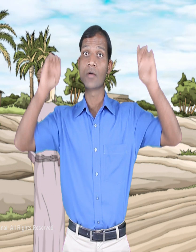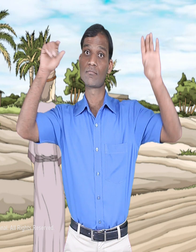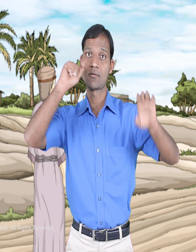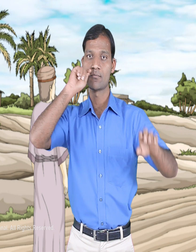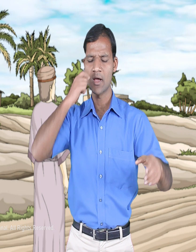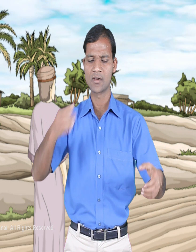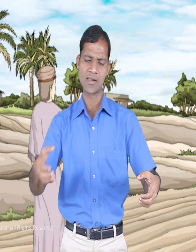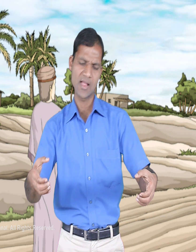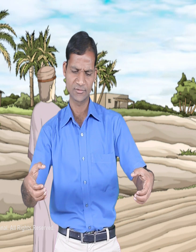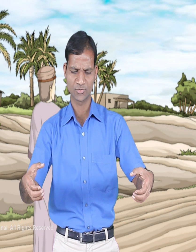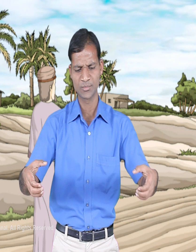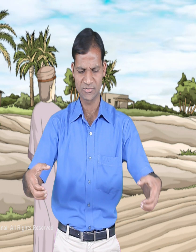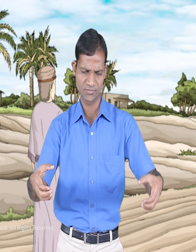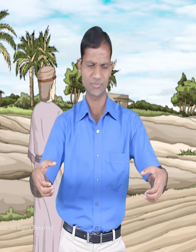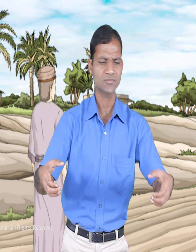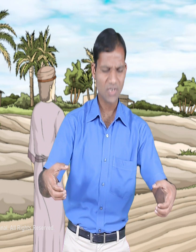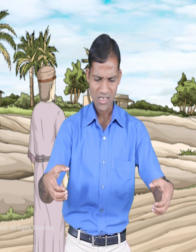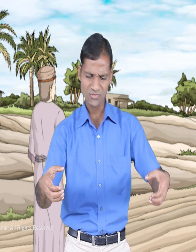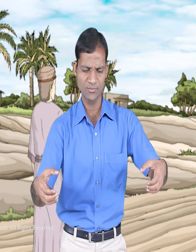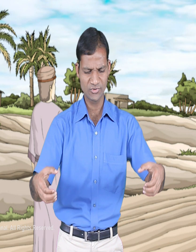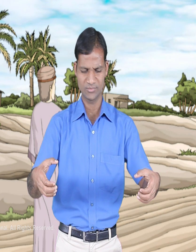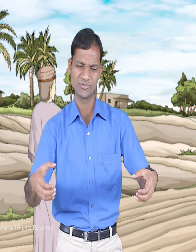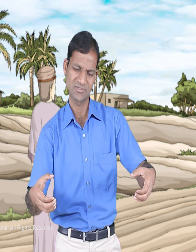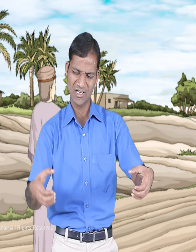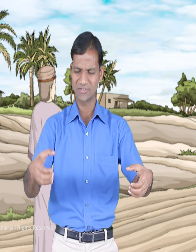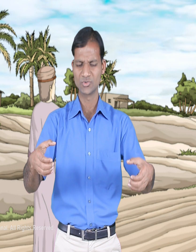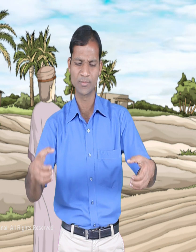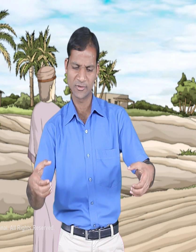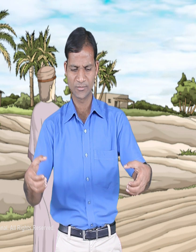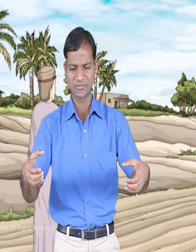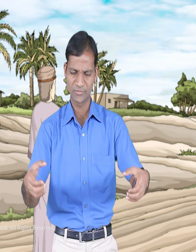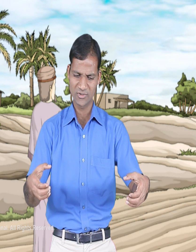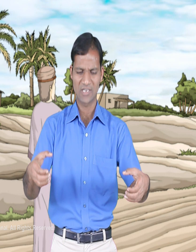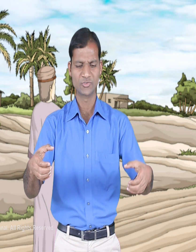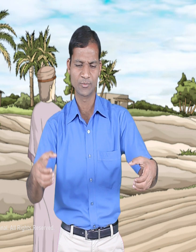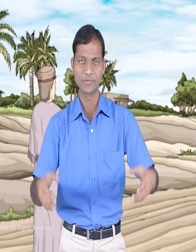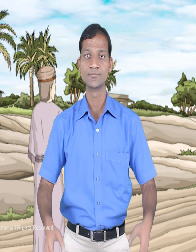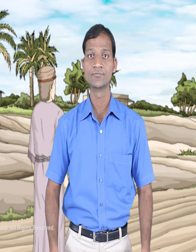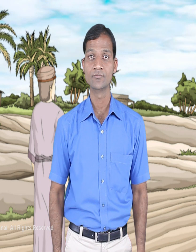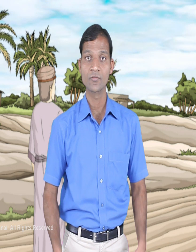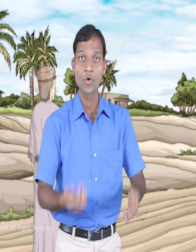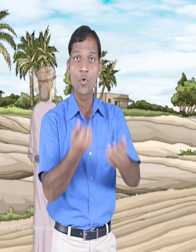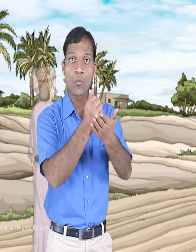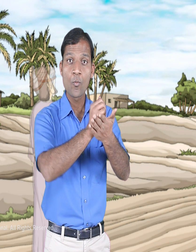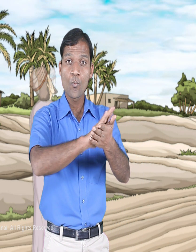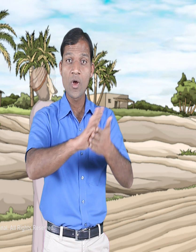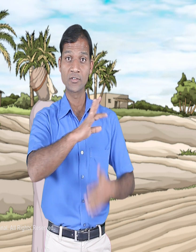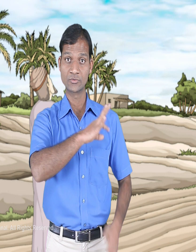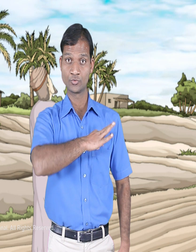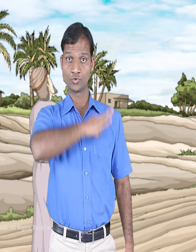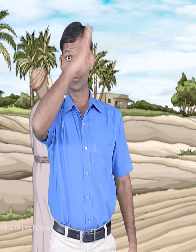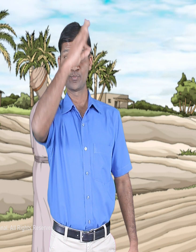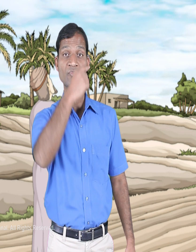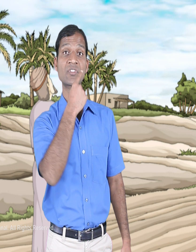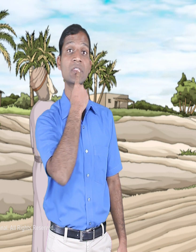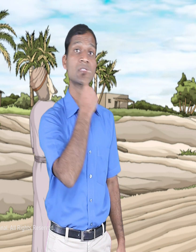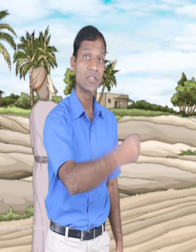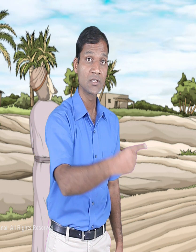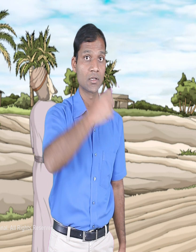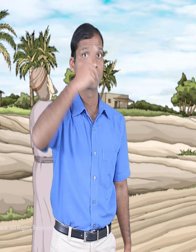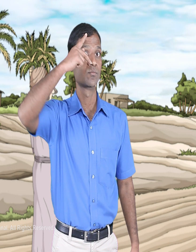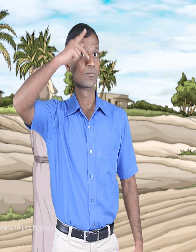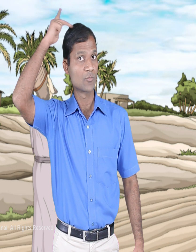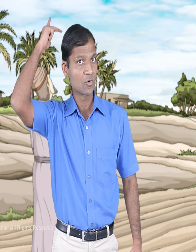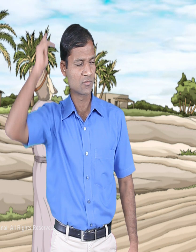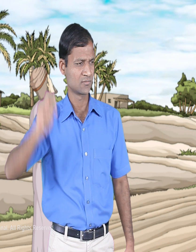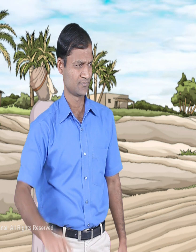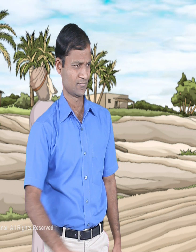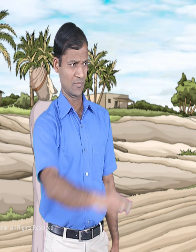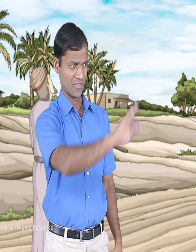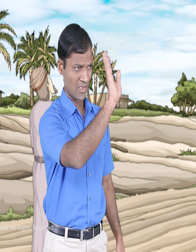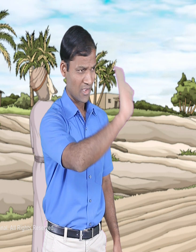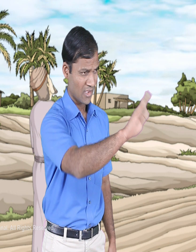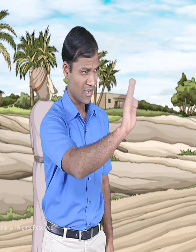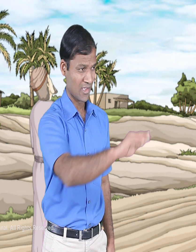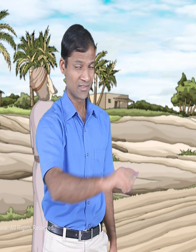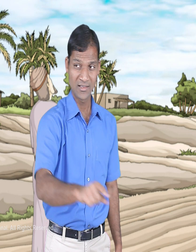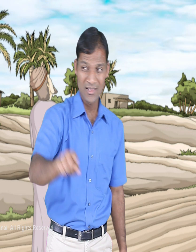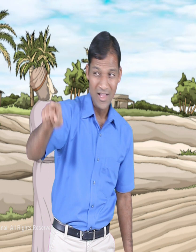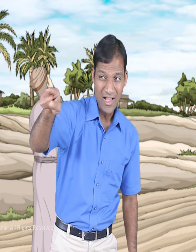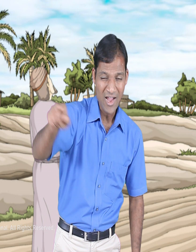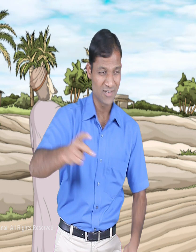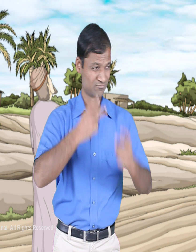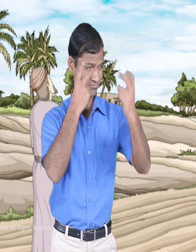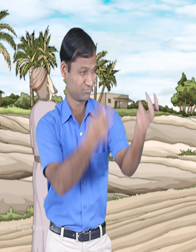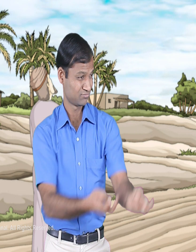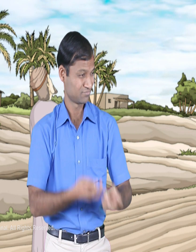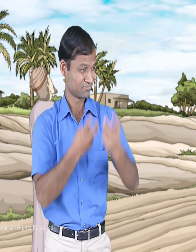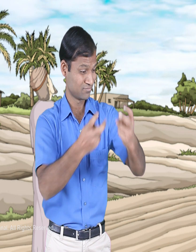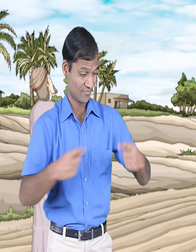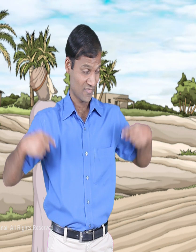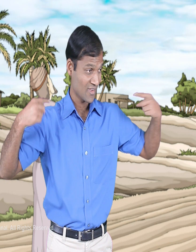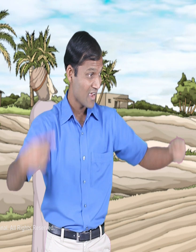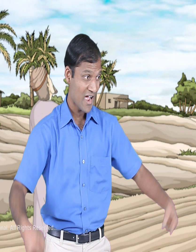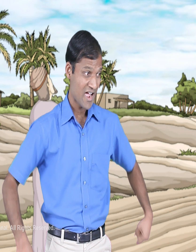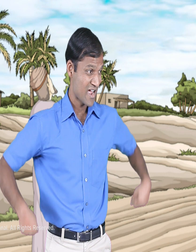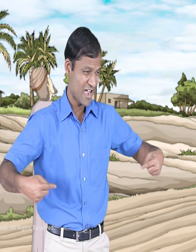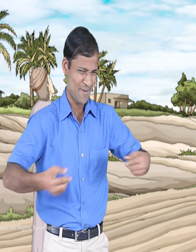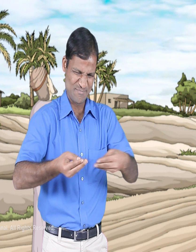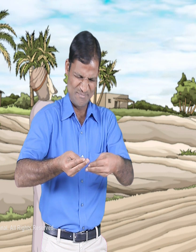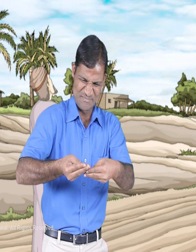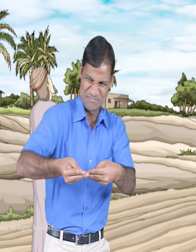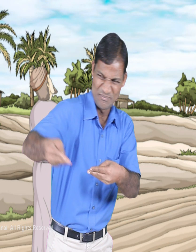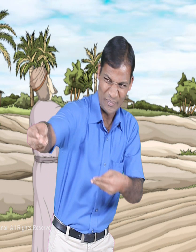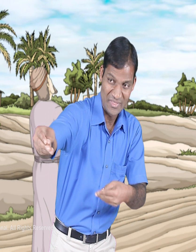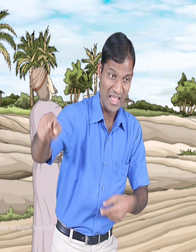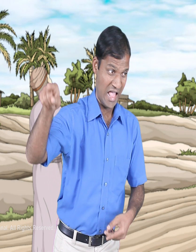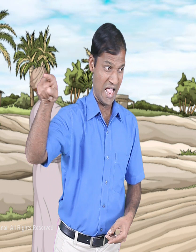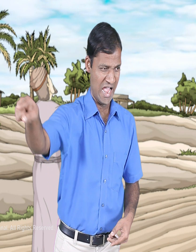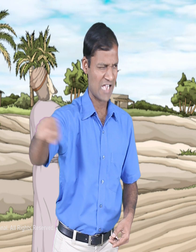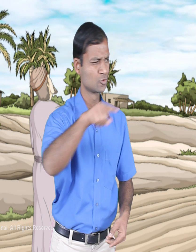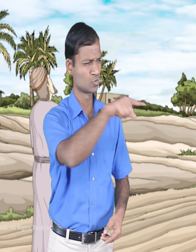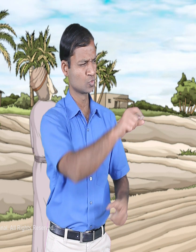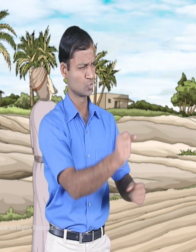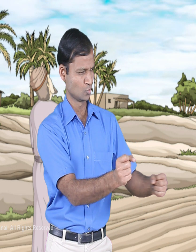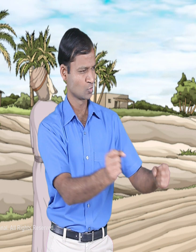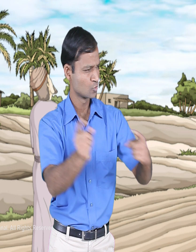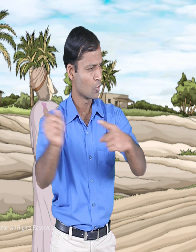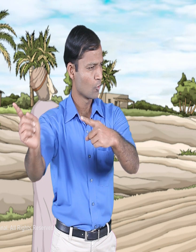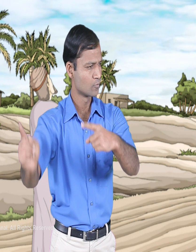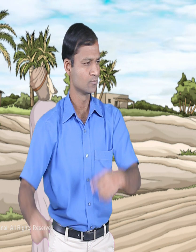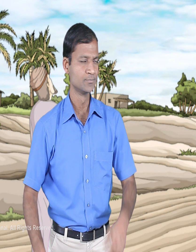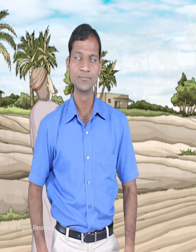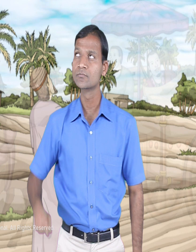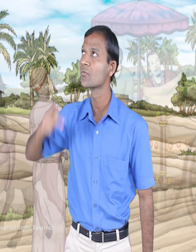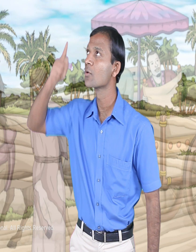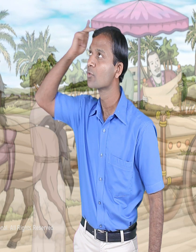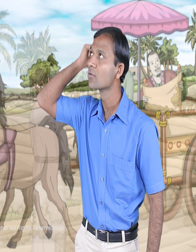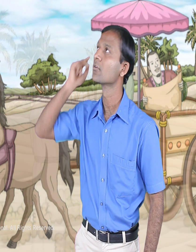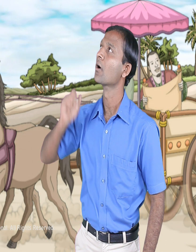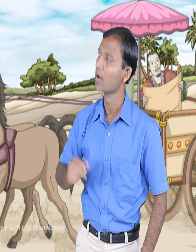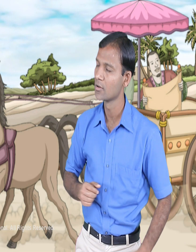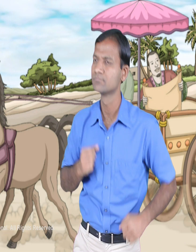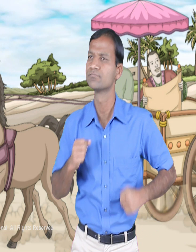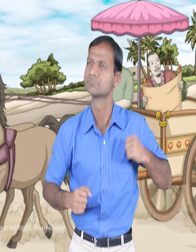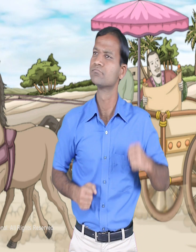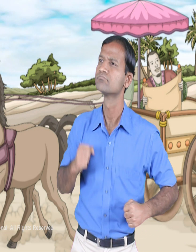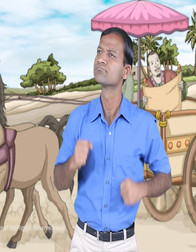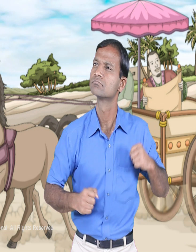The Spirit said to Philip, “Go over to that chariot and stay by it.”